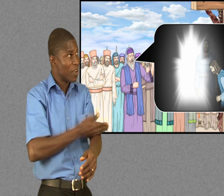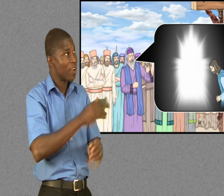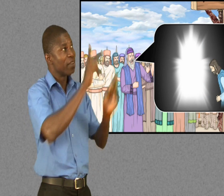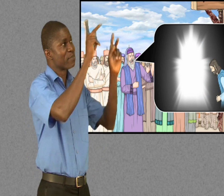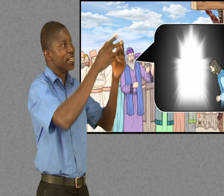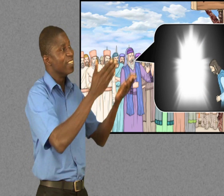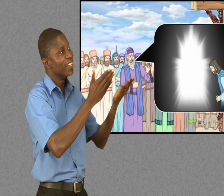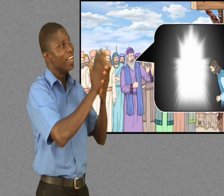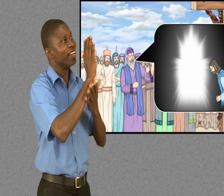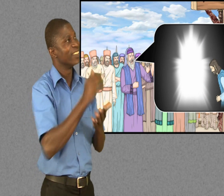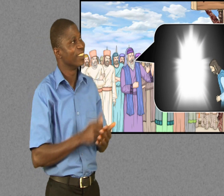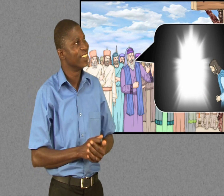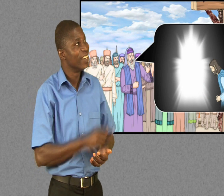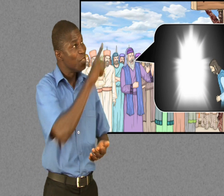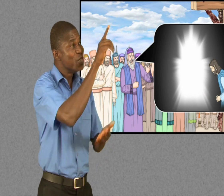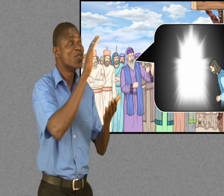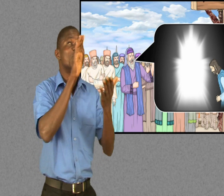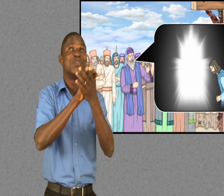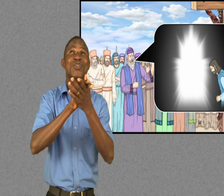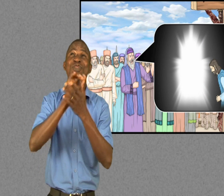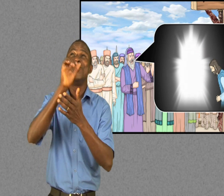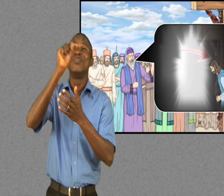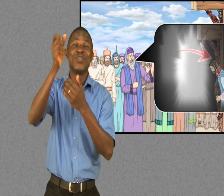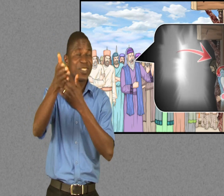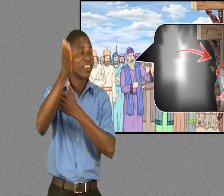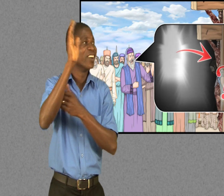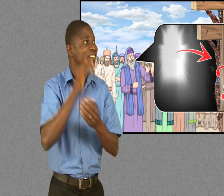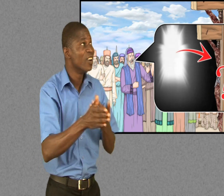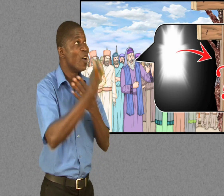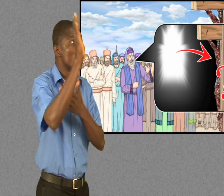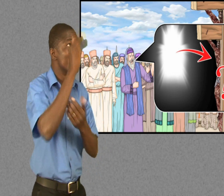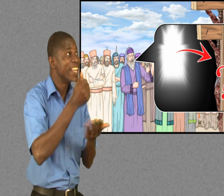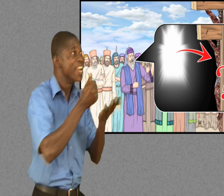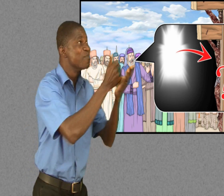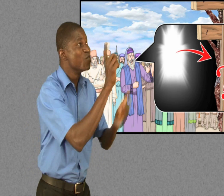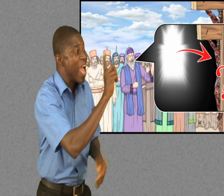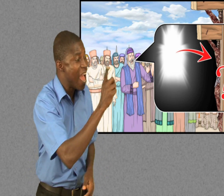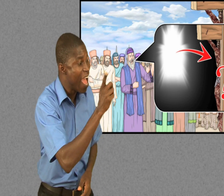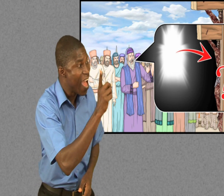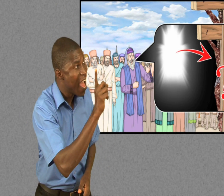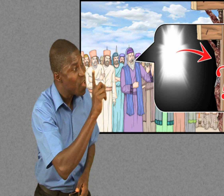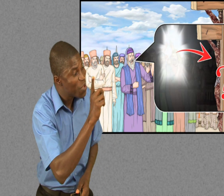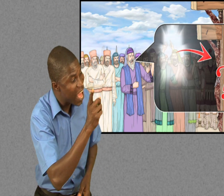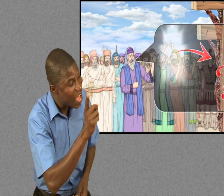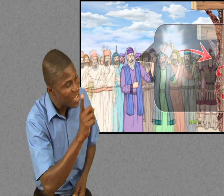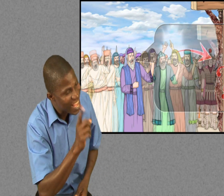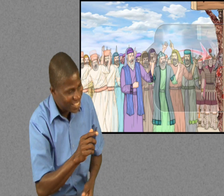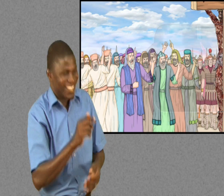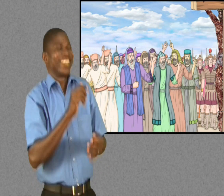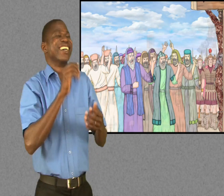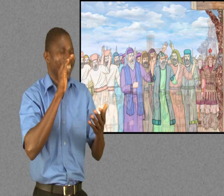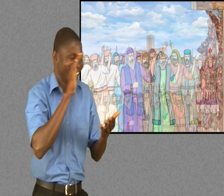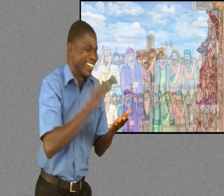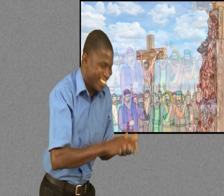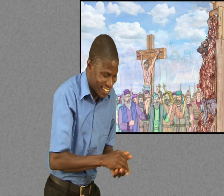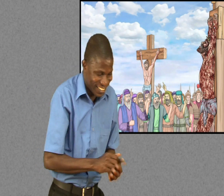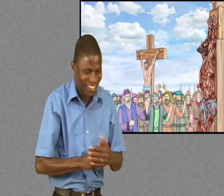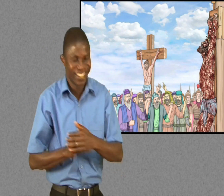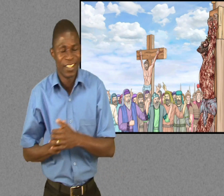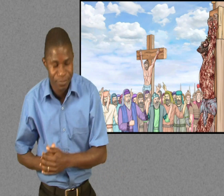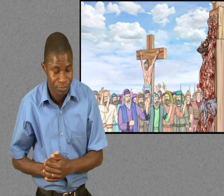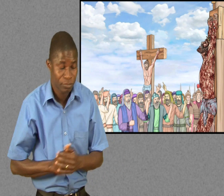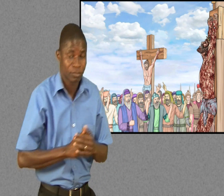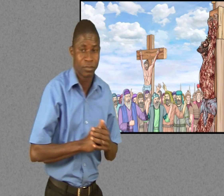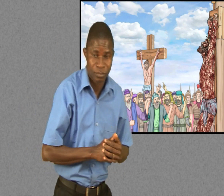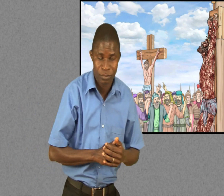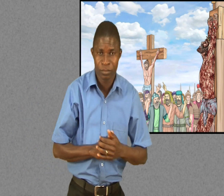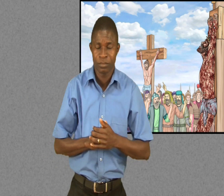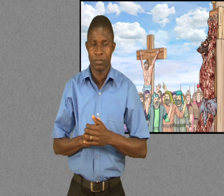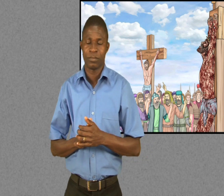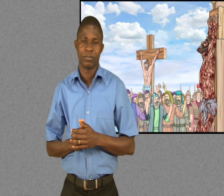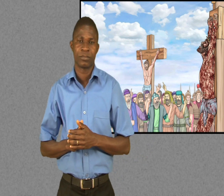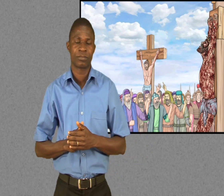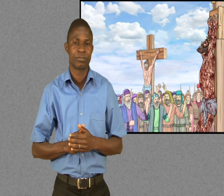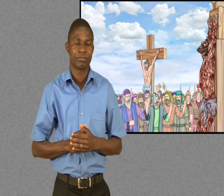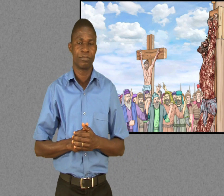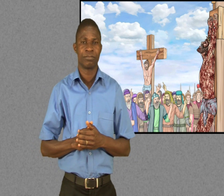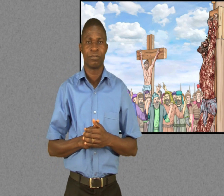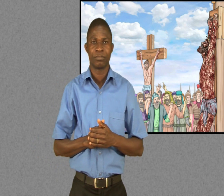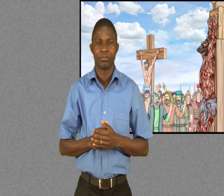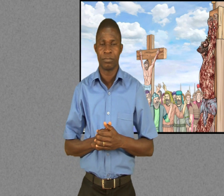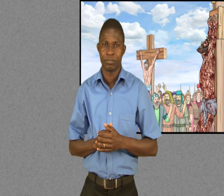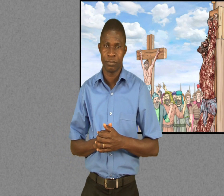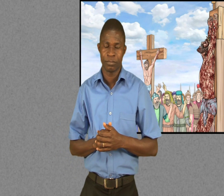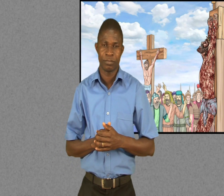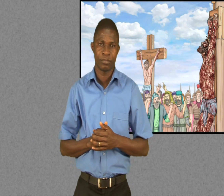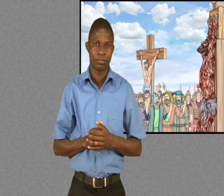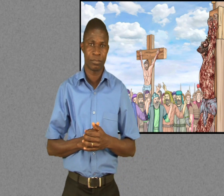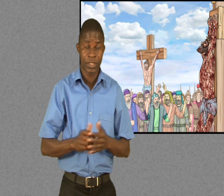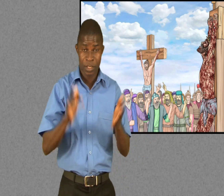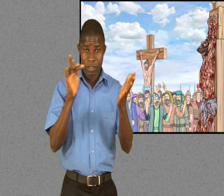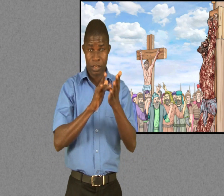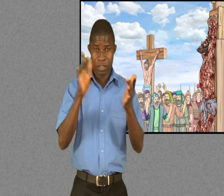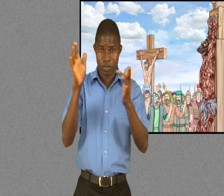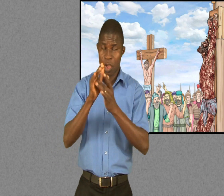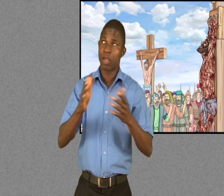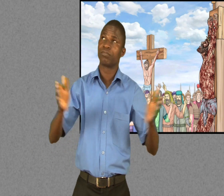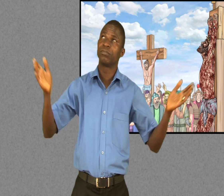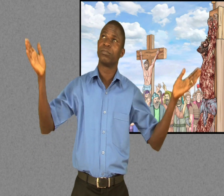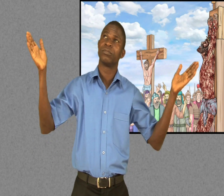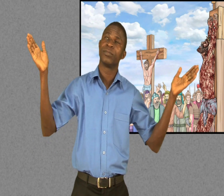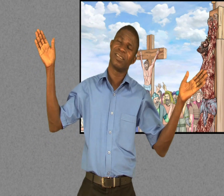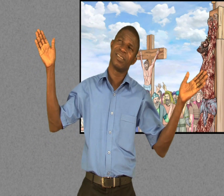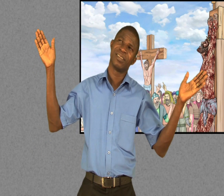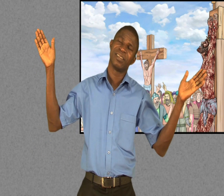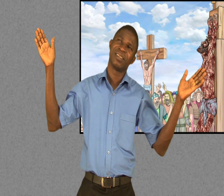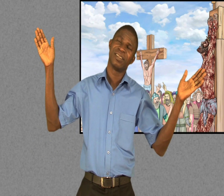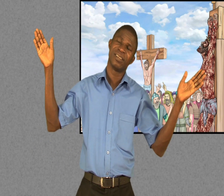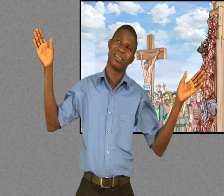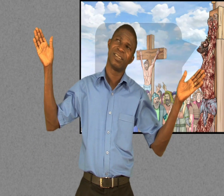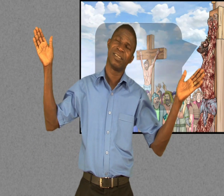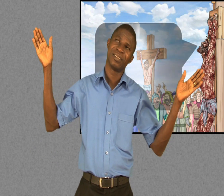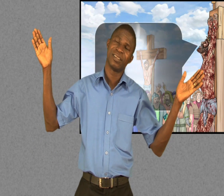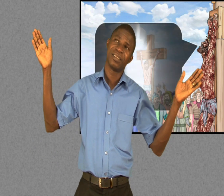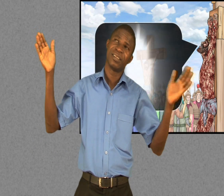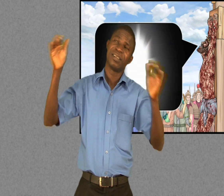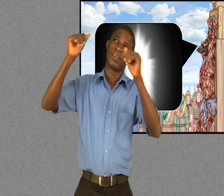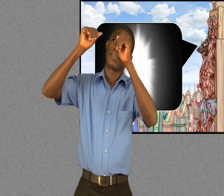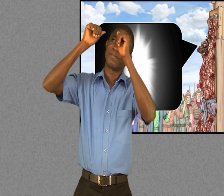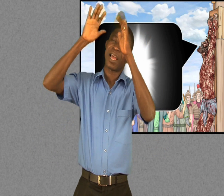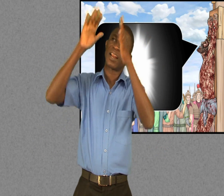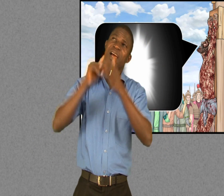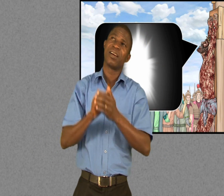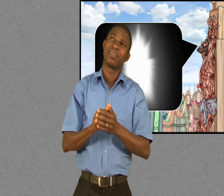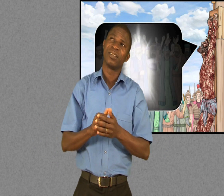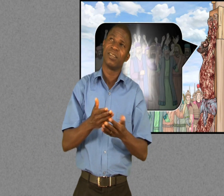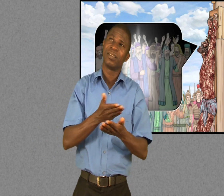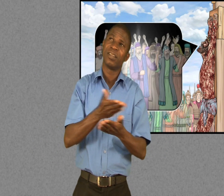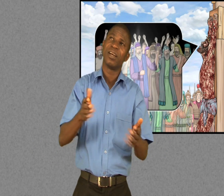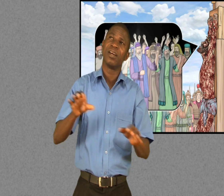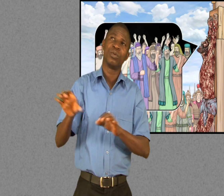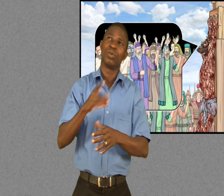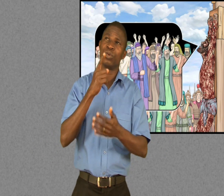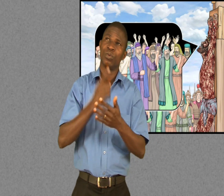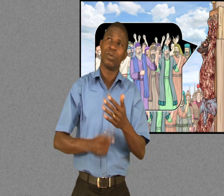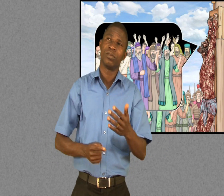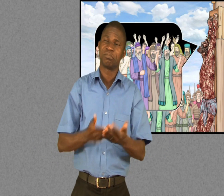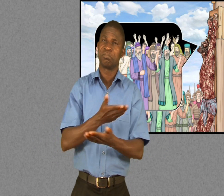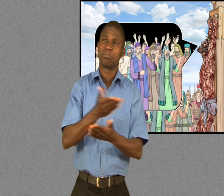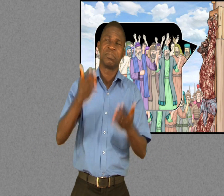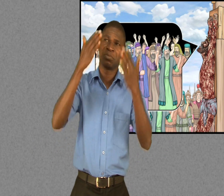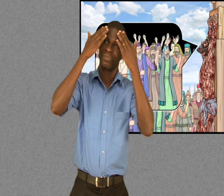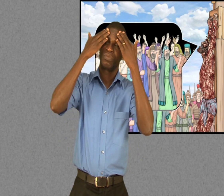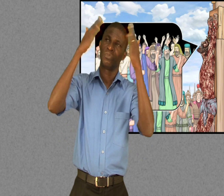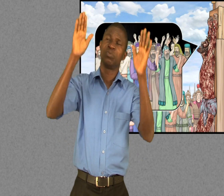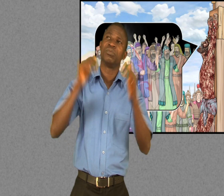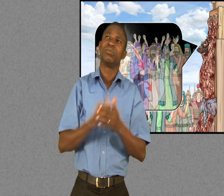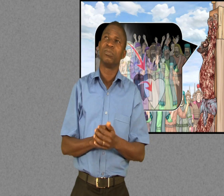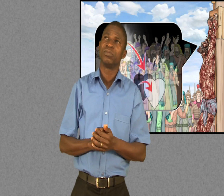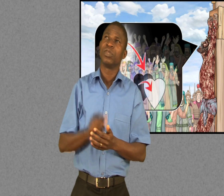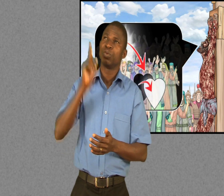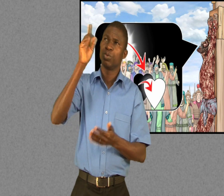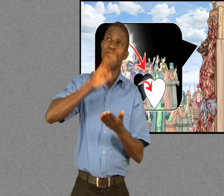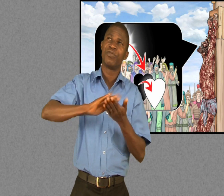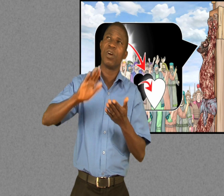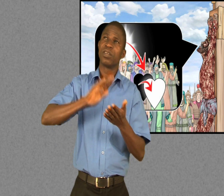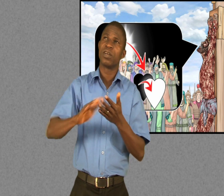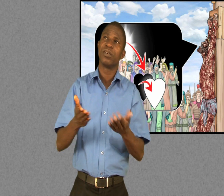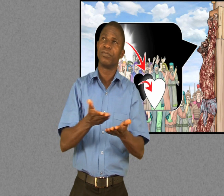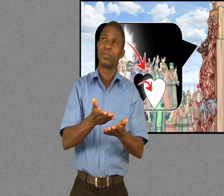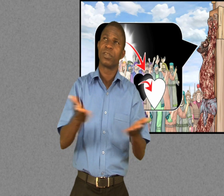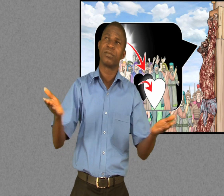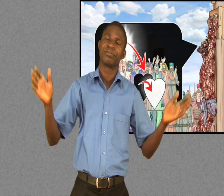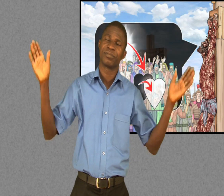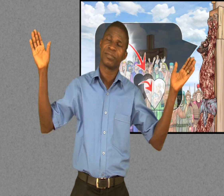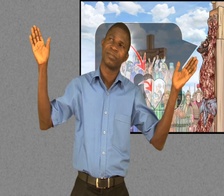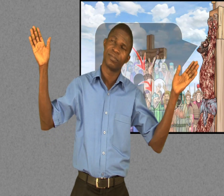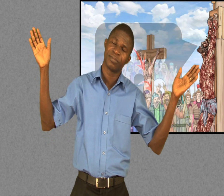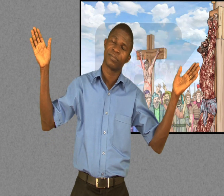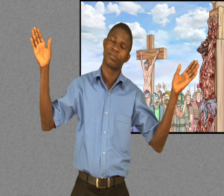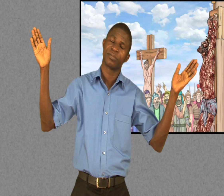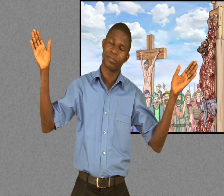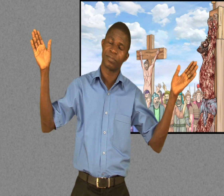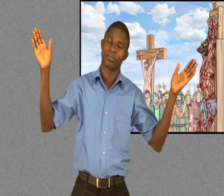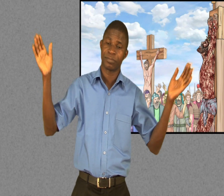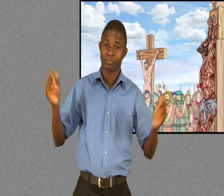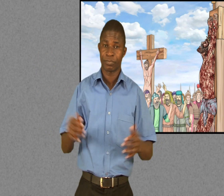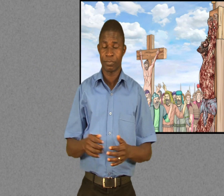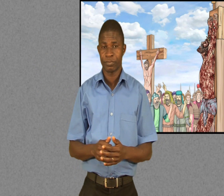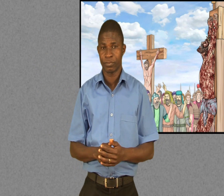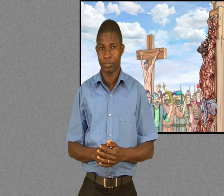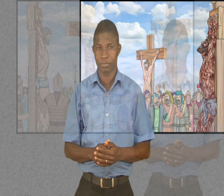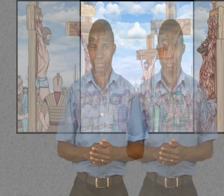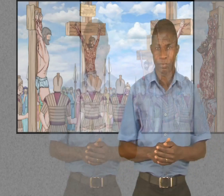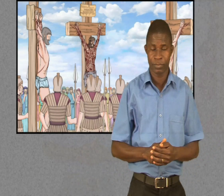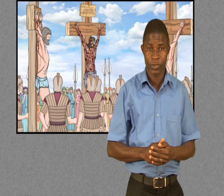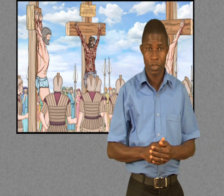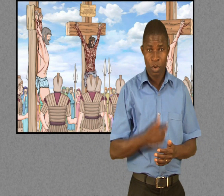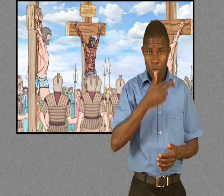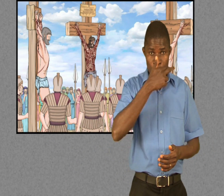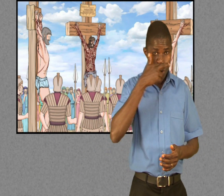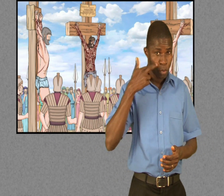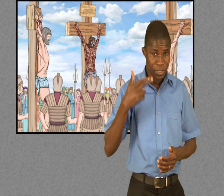Let God deliver Him now if He wants Him.